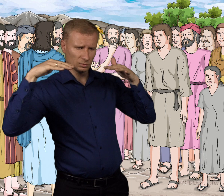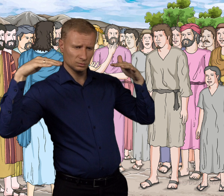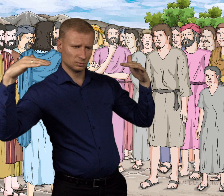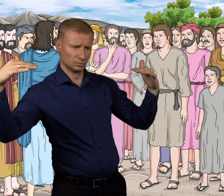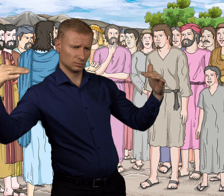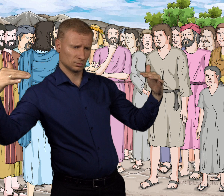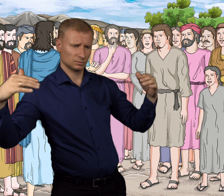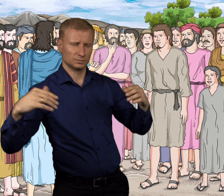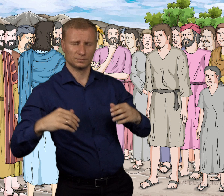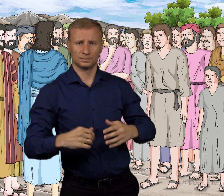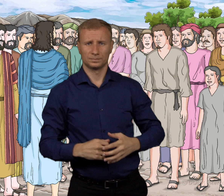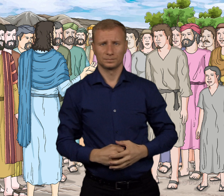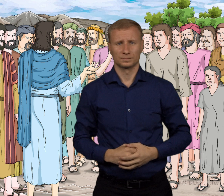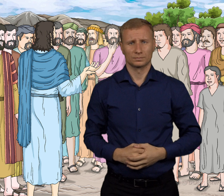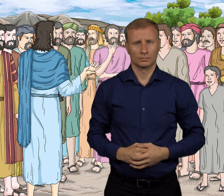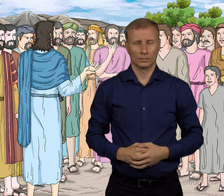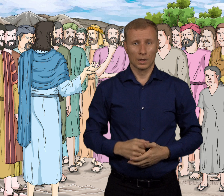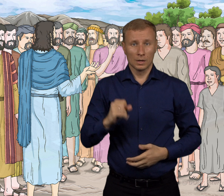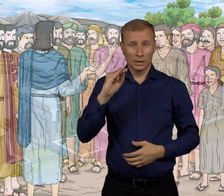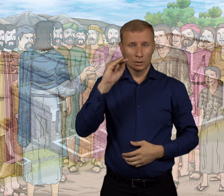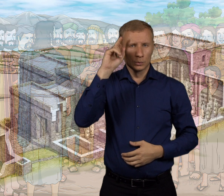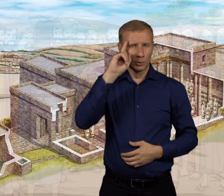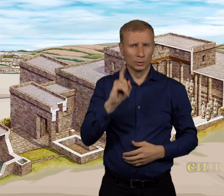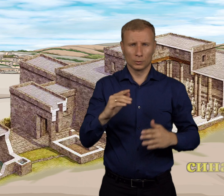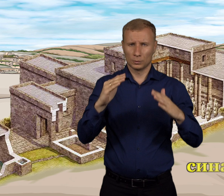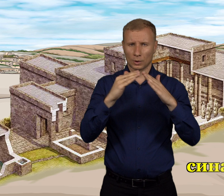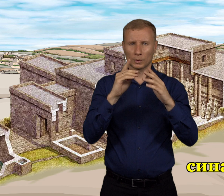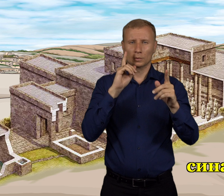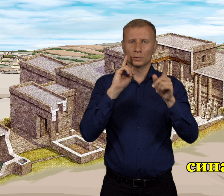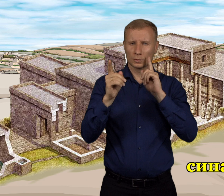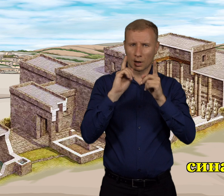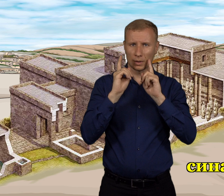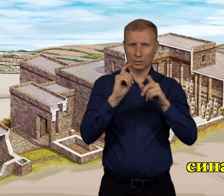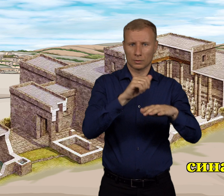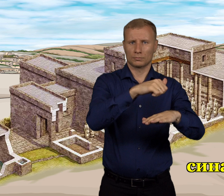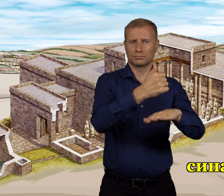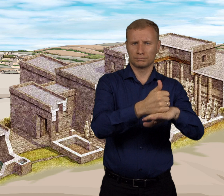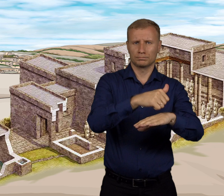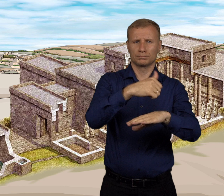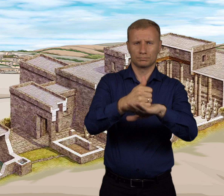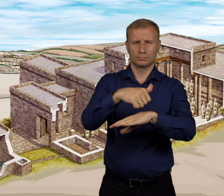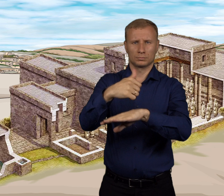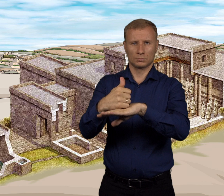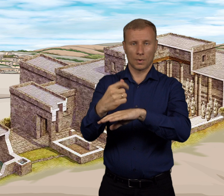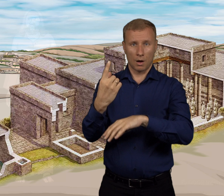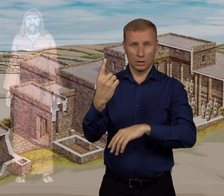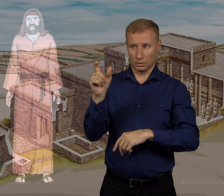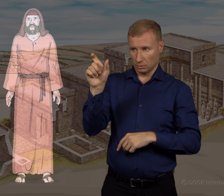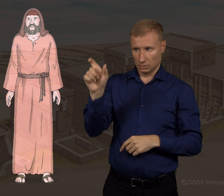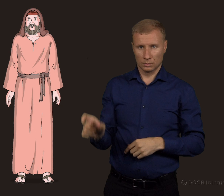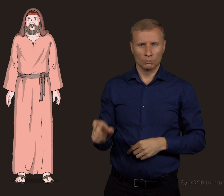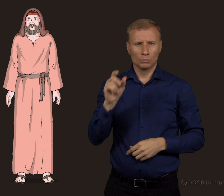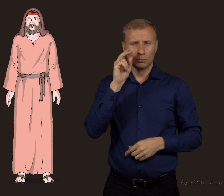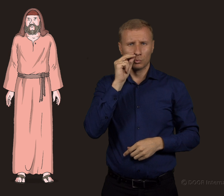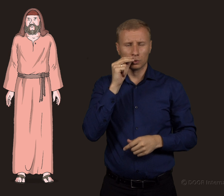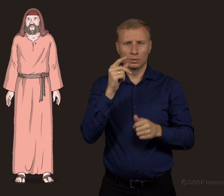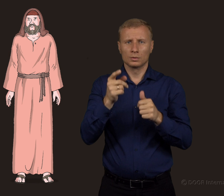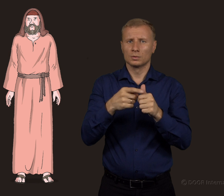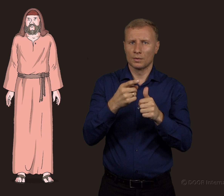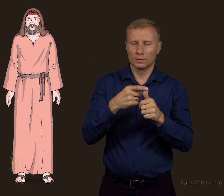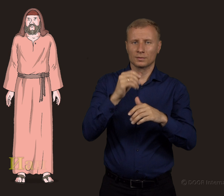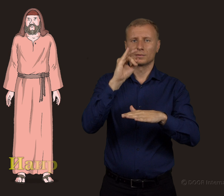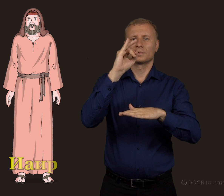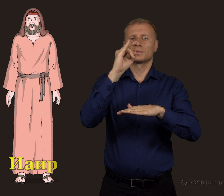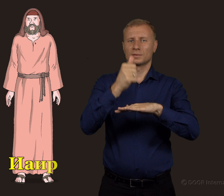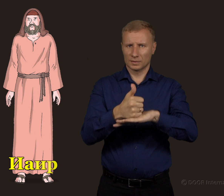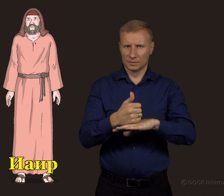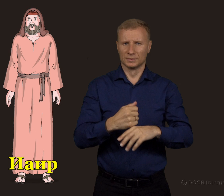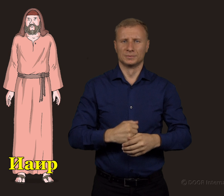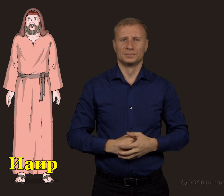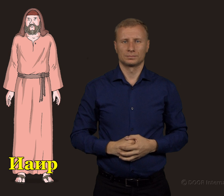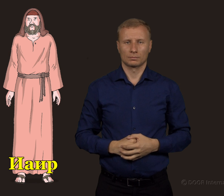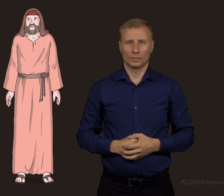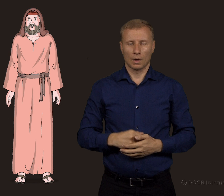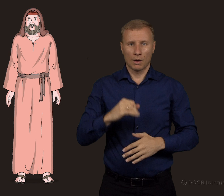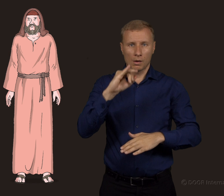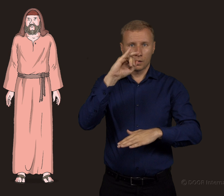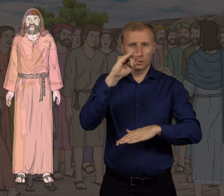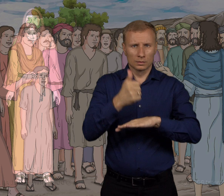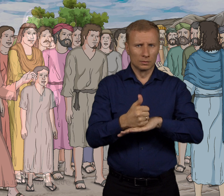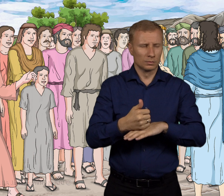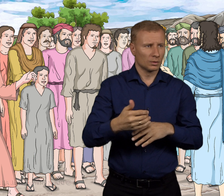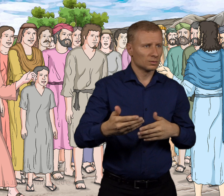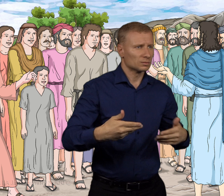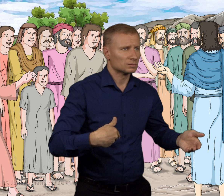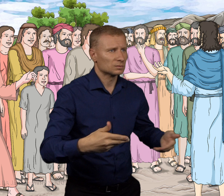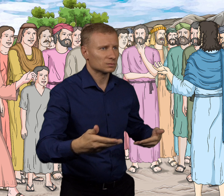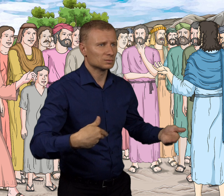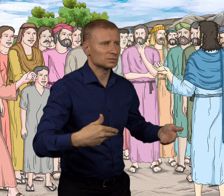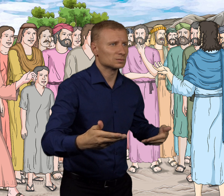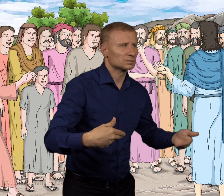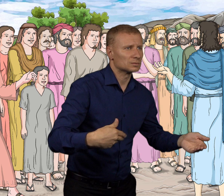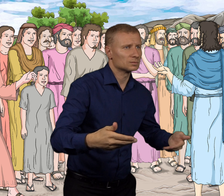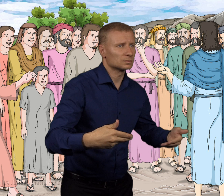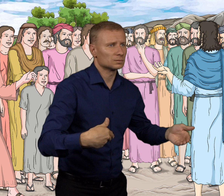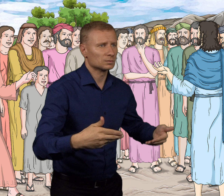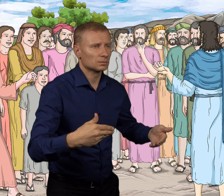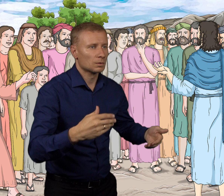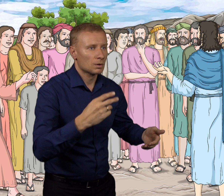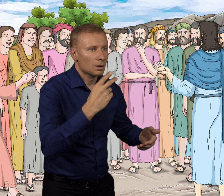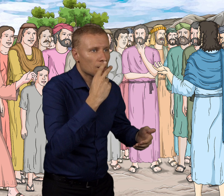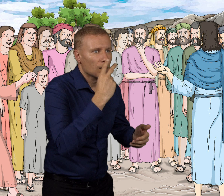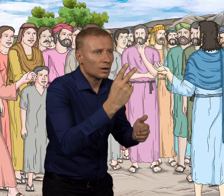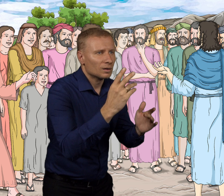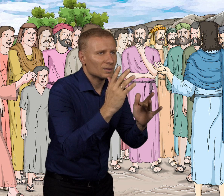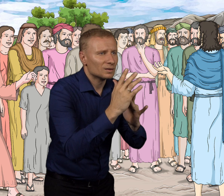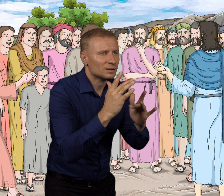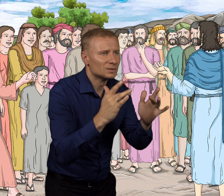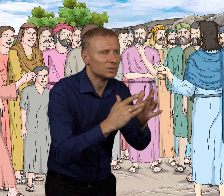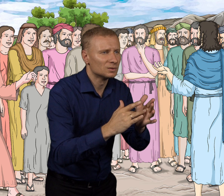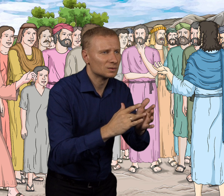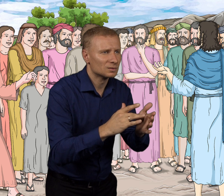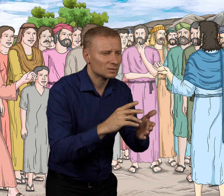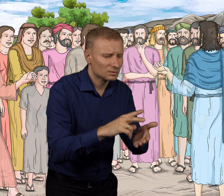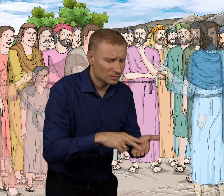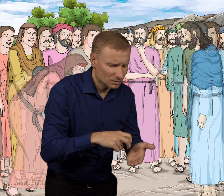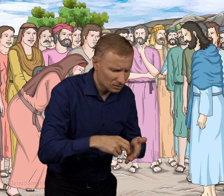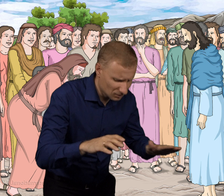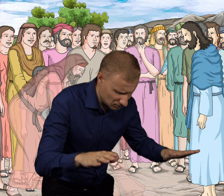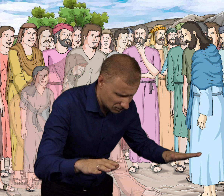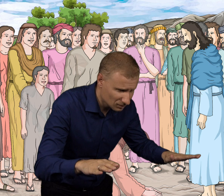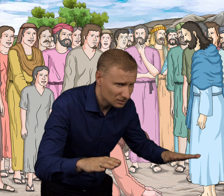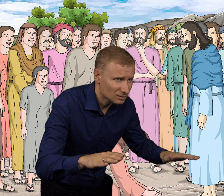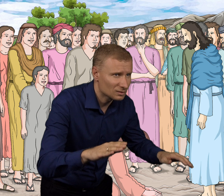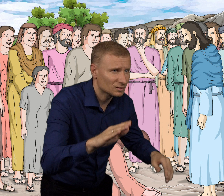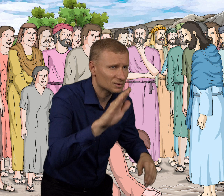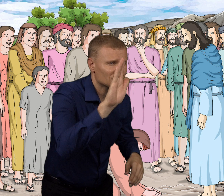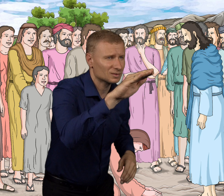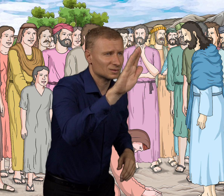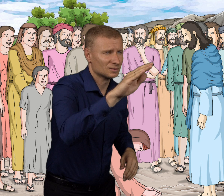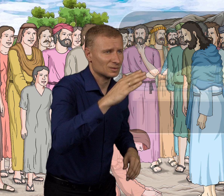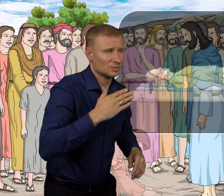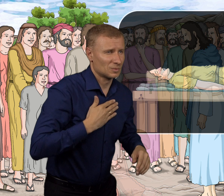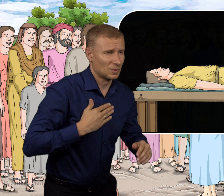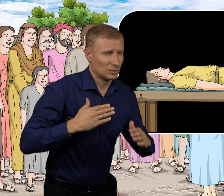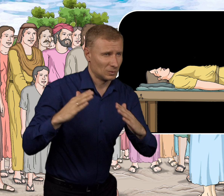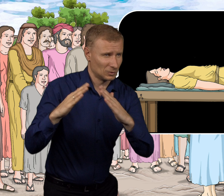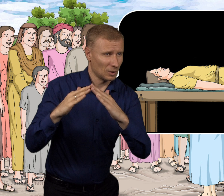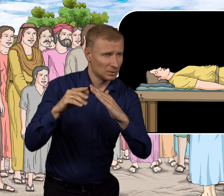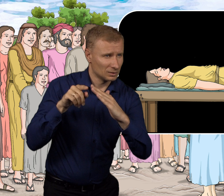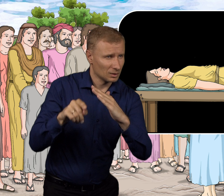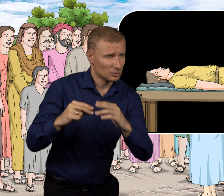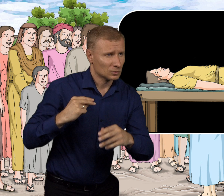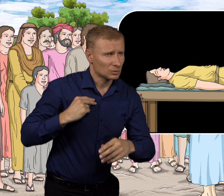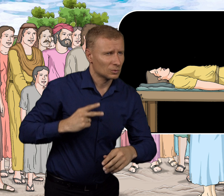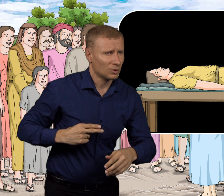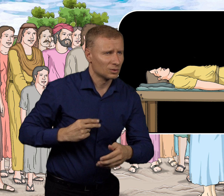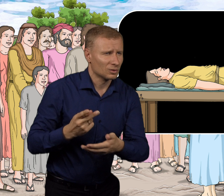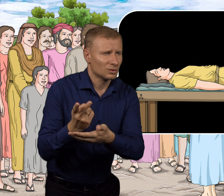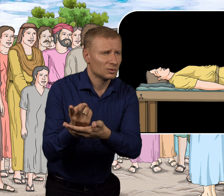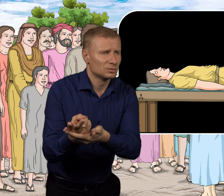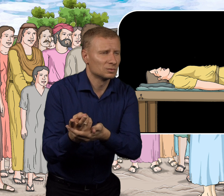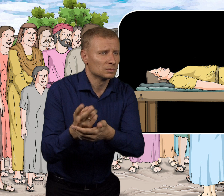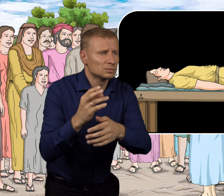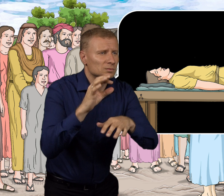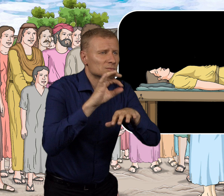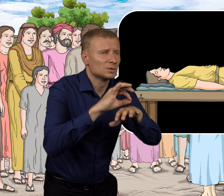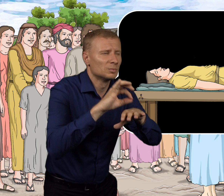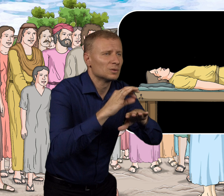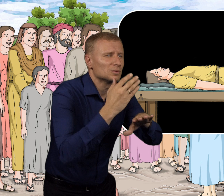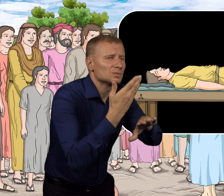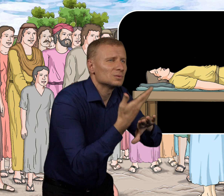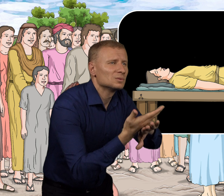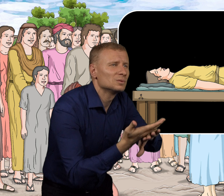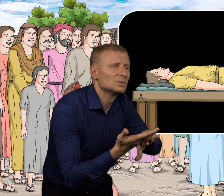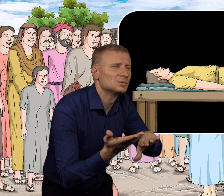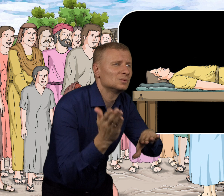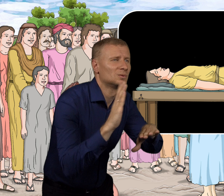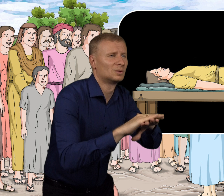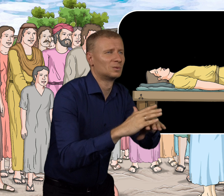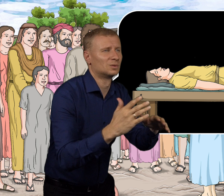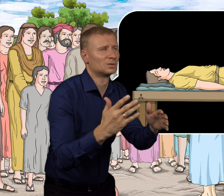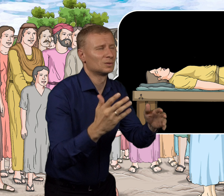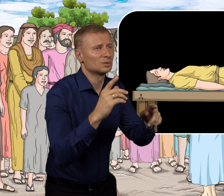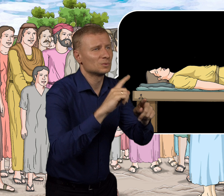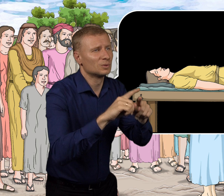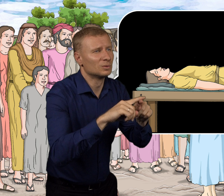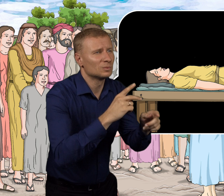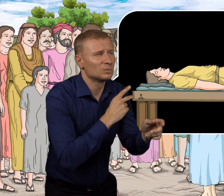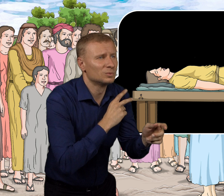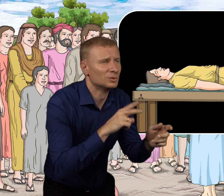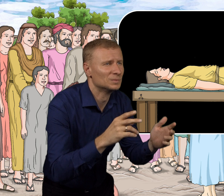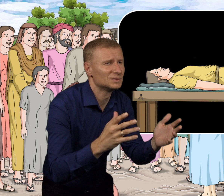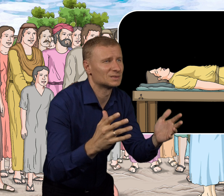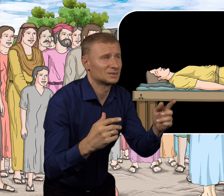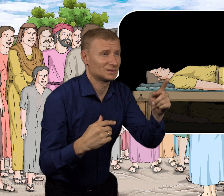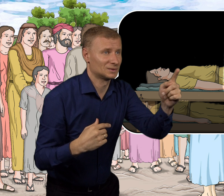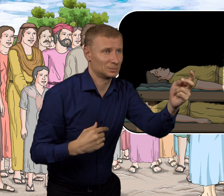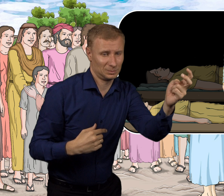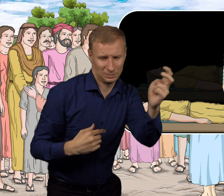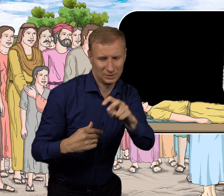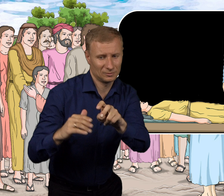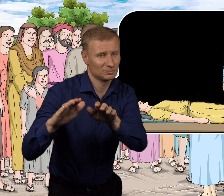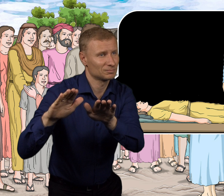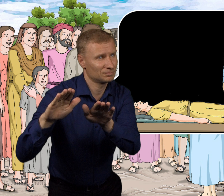A synagogue leader named Jairus arrived, and seeing Jesus, he fell at His feet and pleaded with Him urgently, “My little daughter is near death.